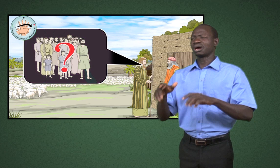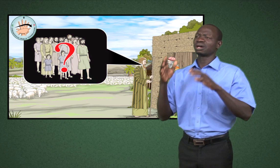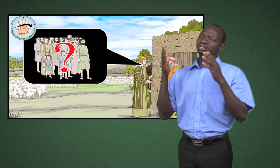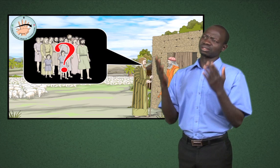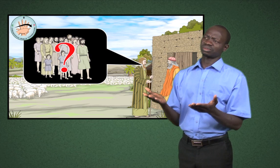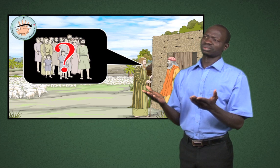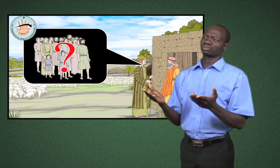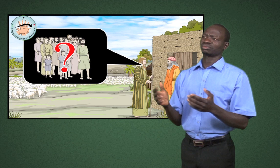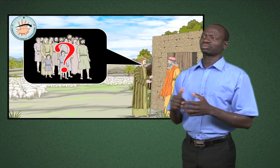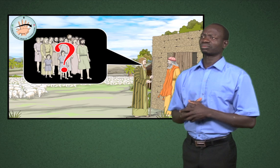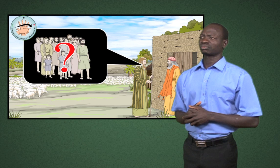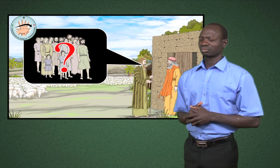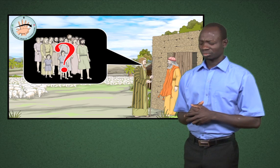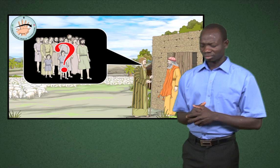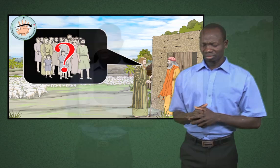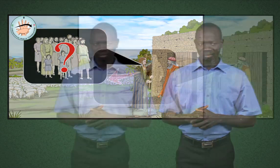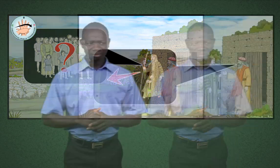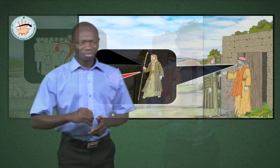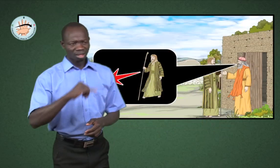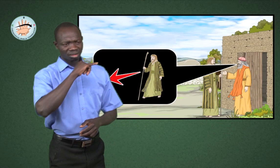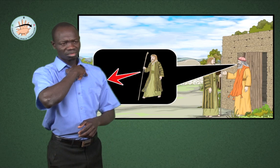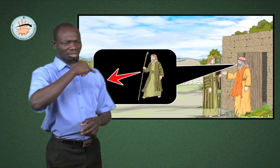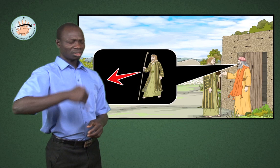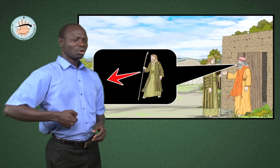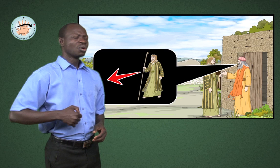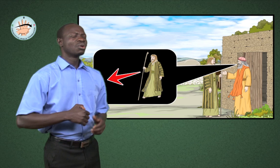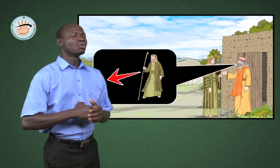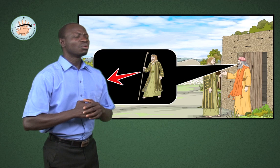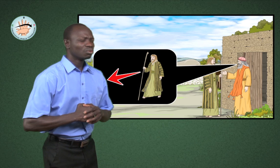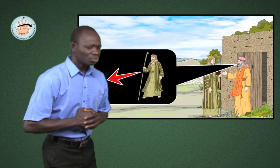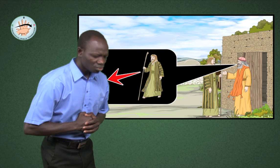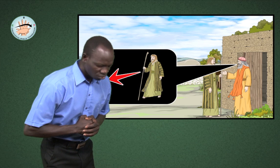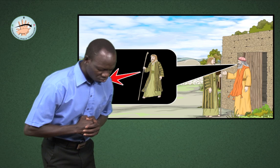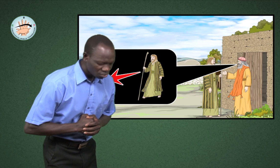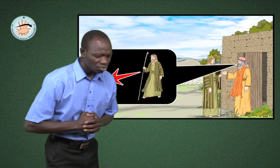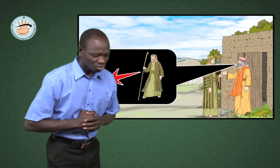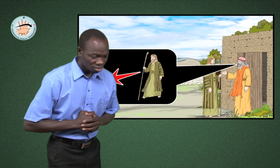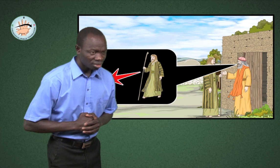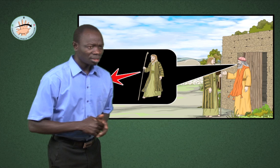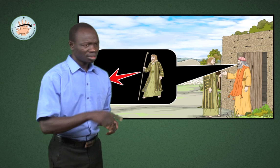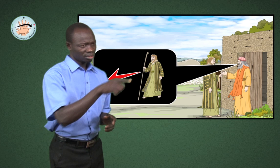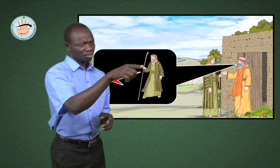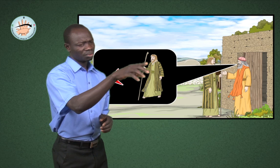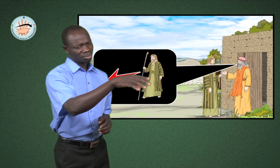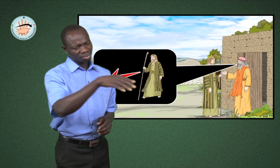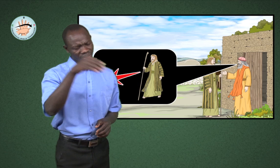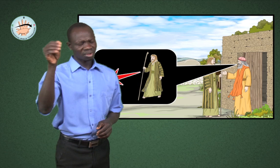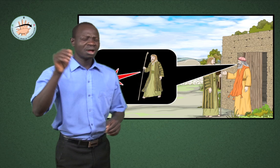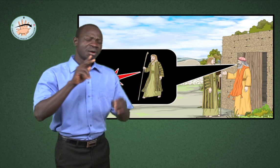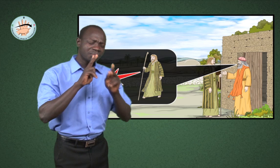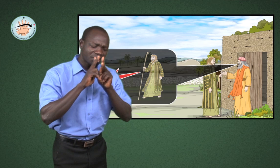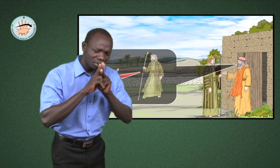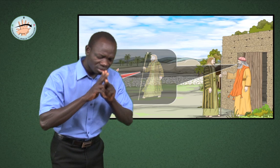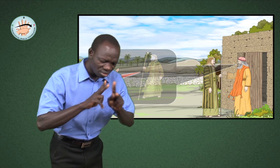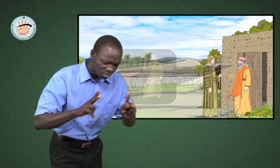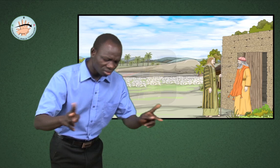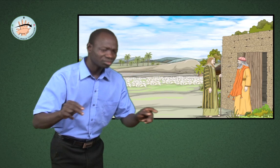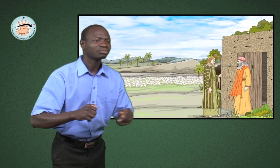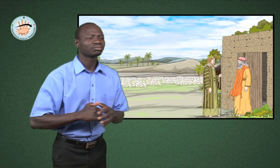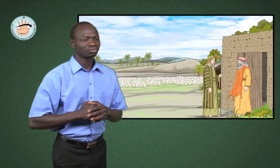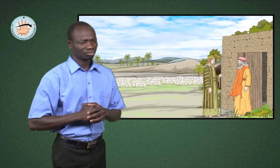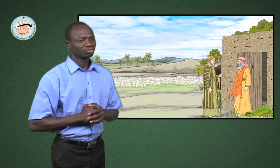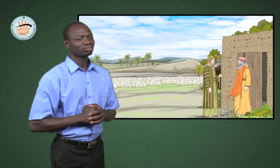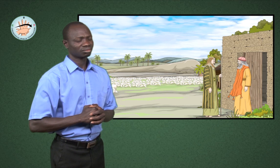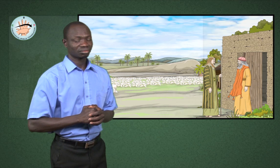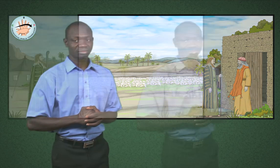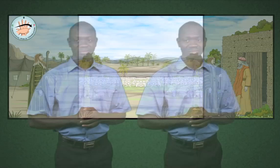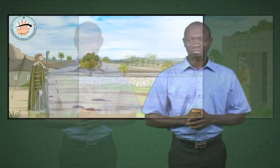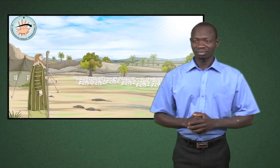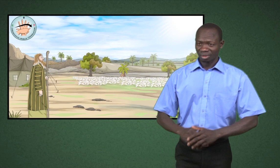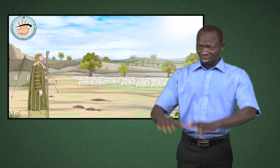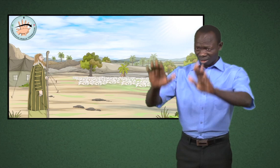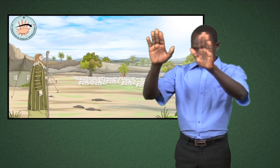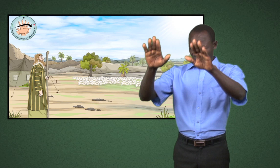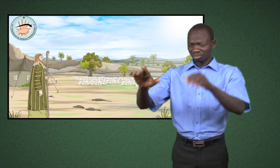“Go in peace,” Jethro replied.